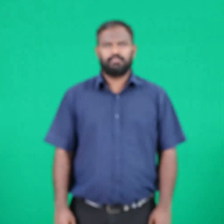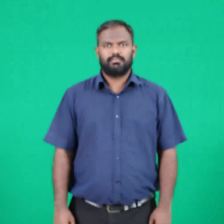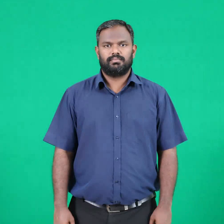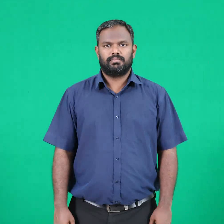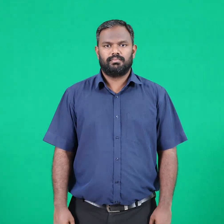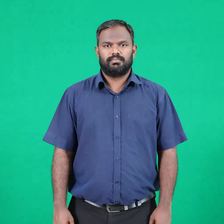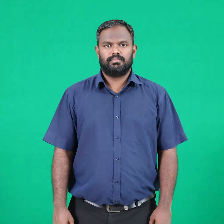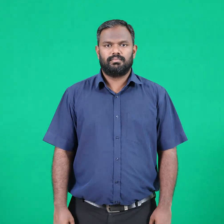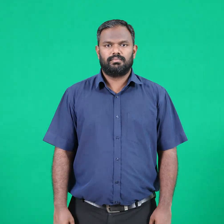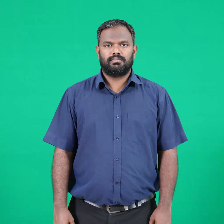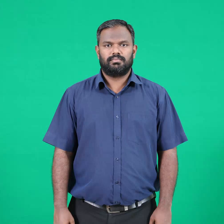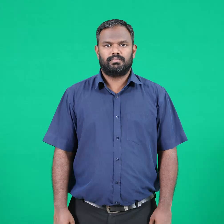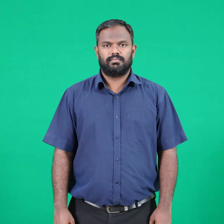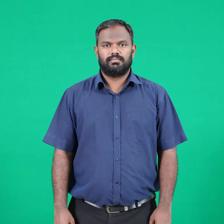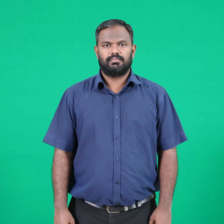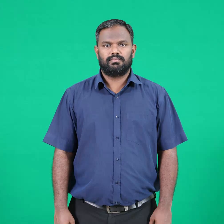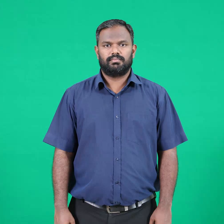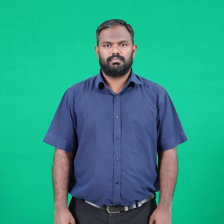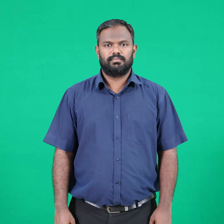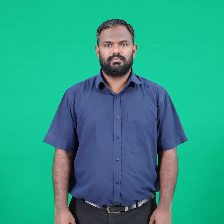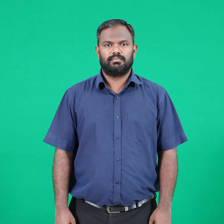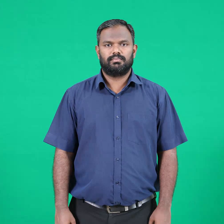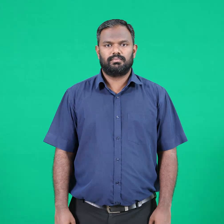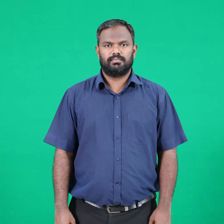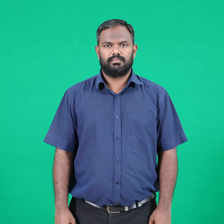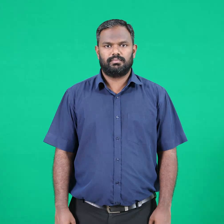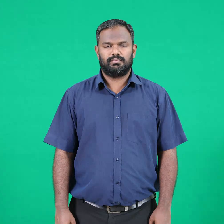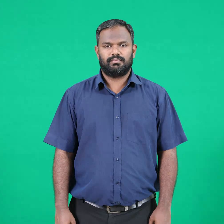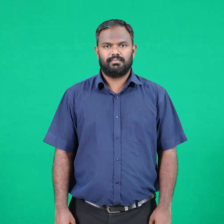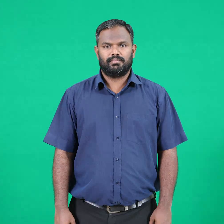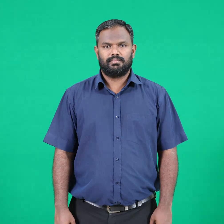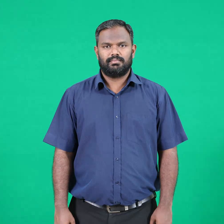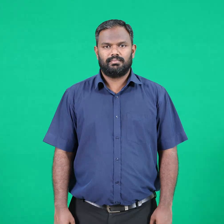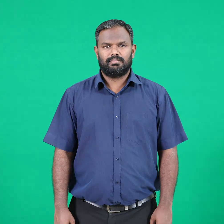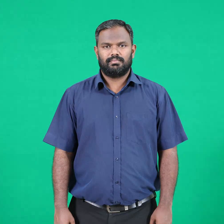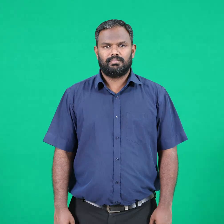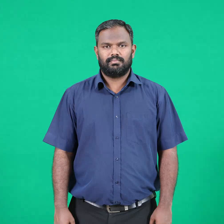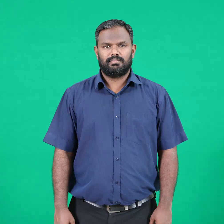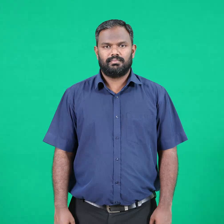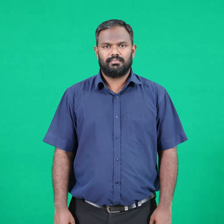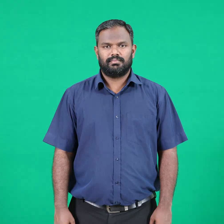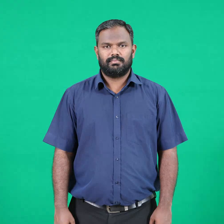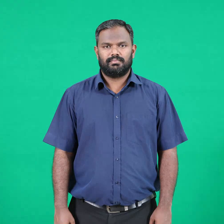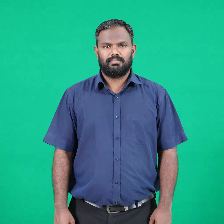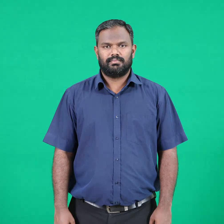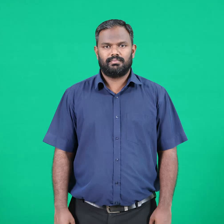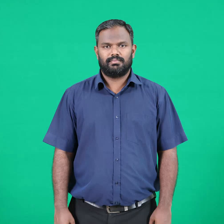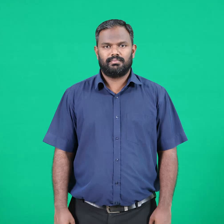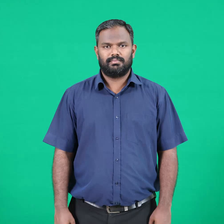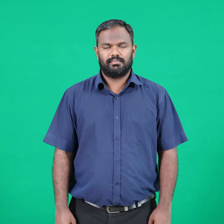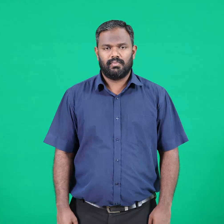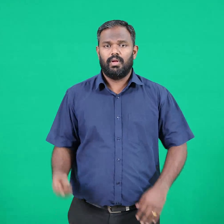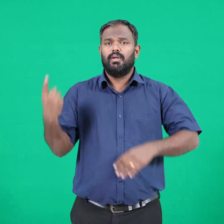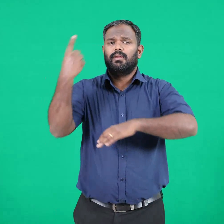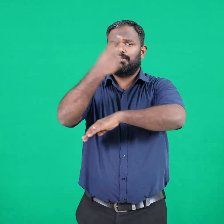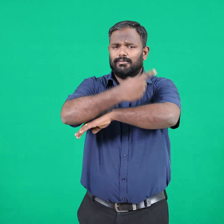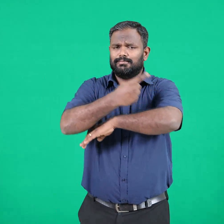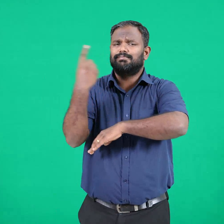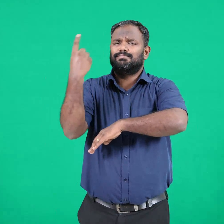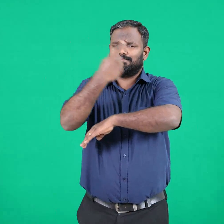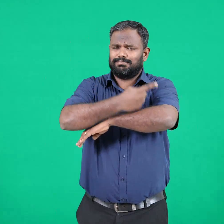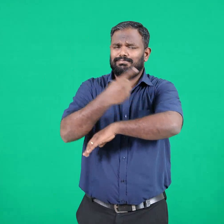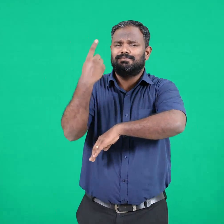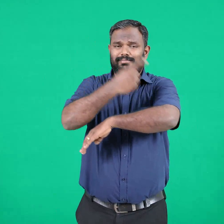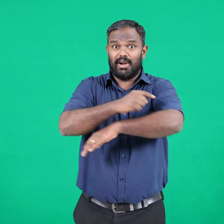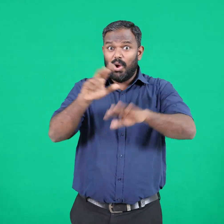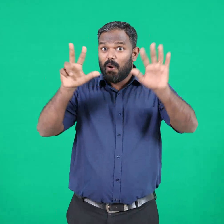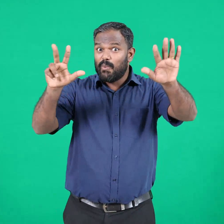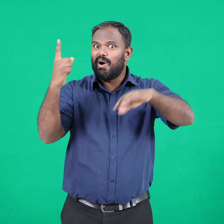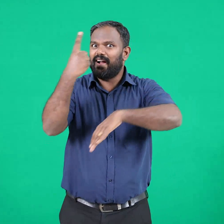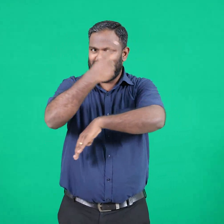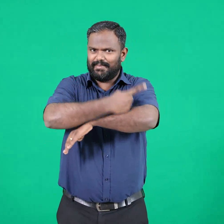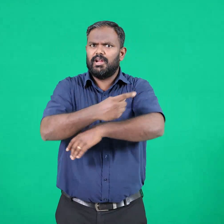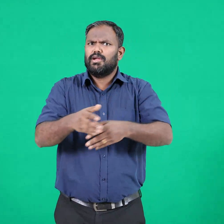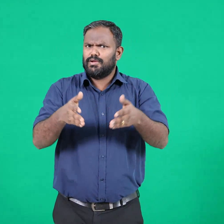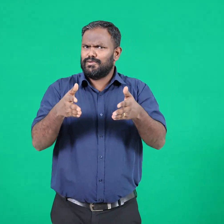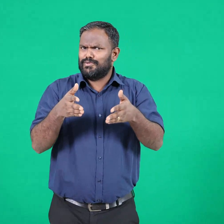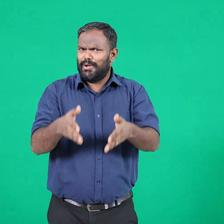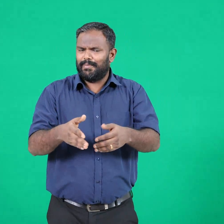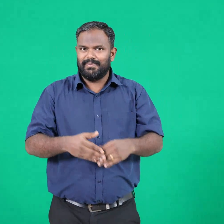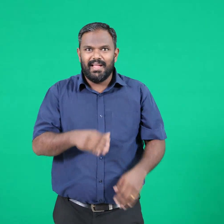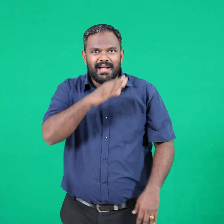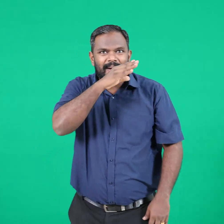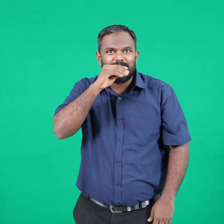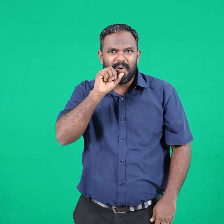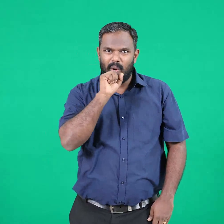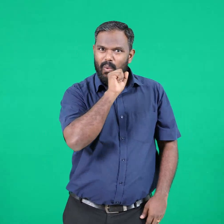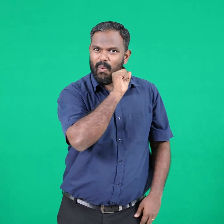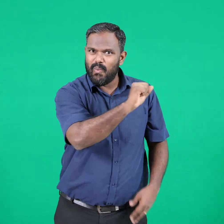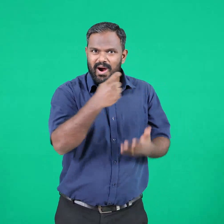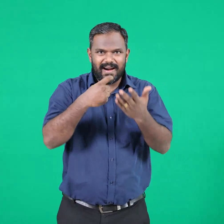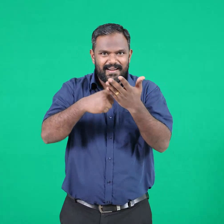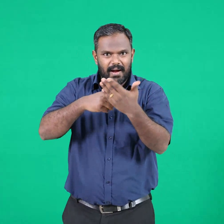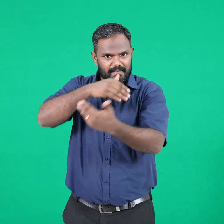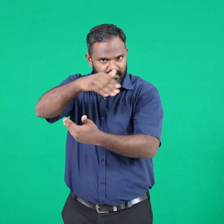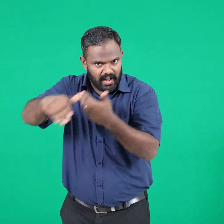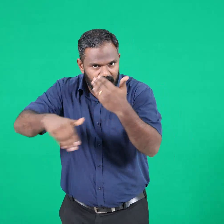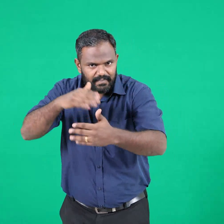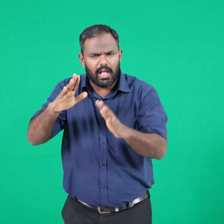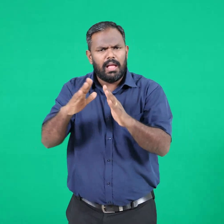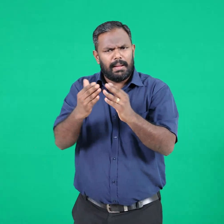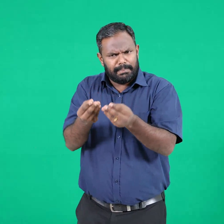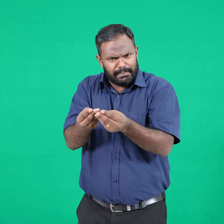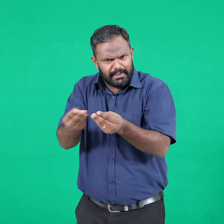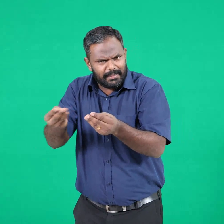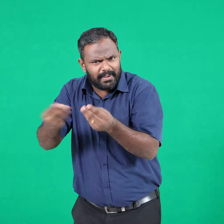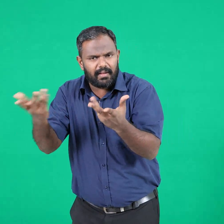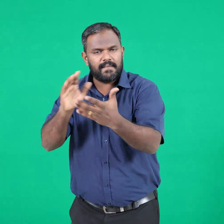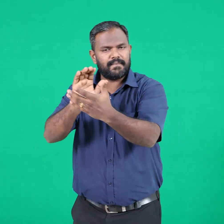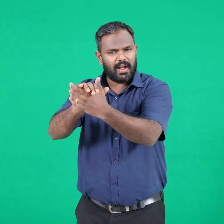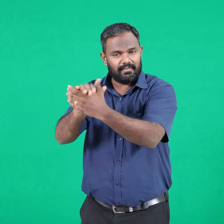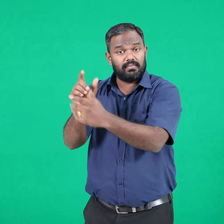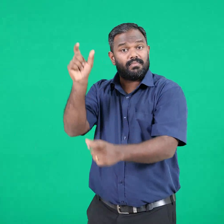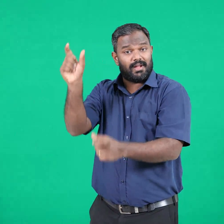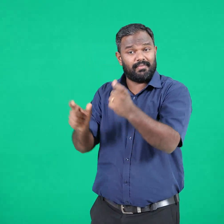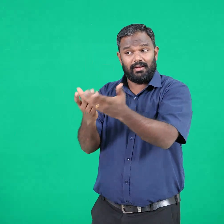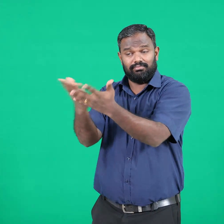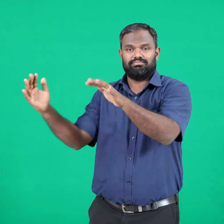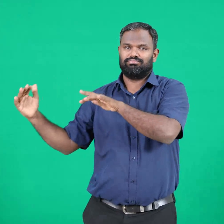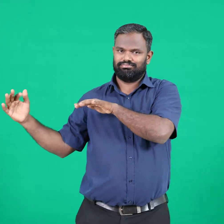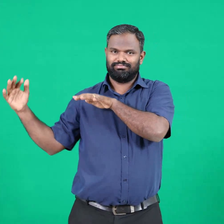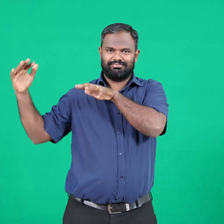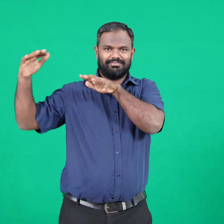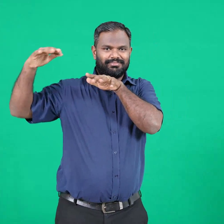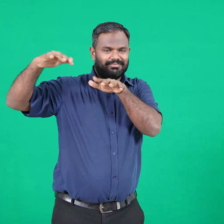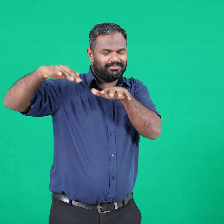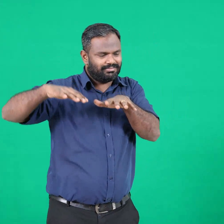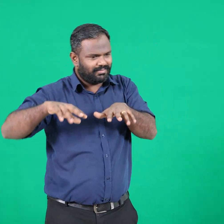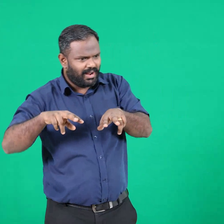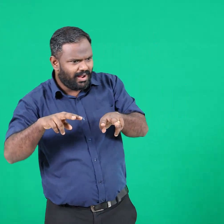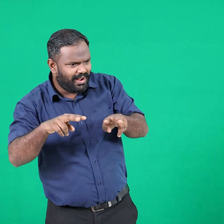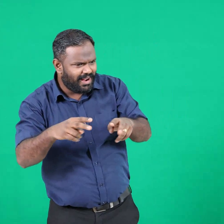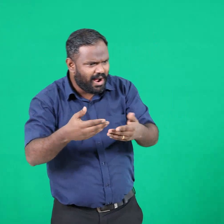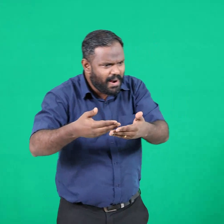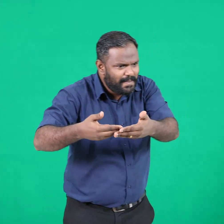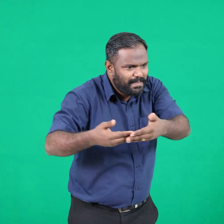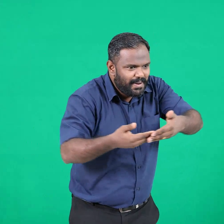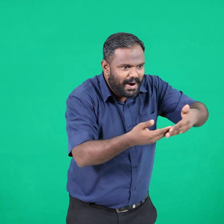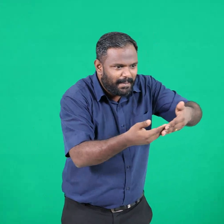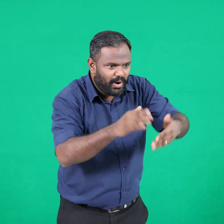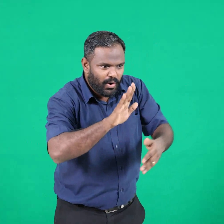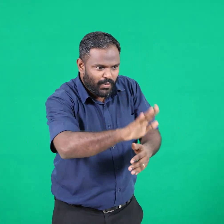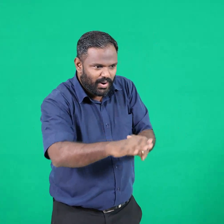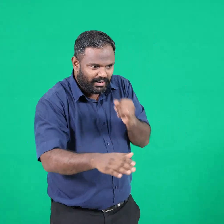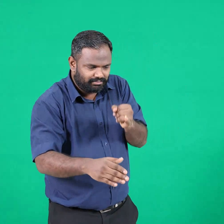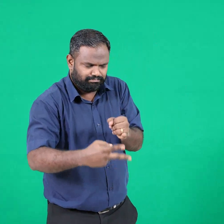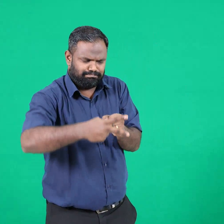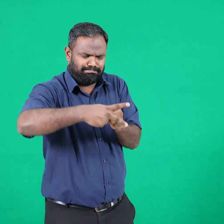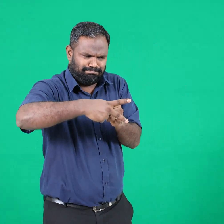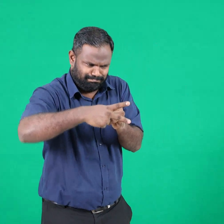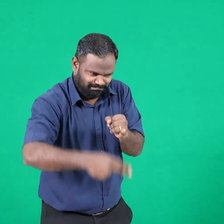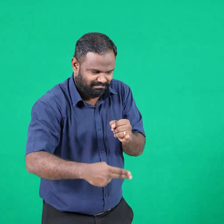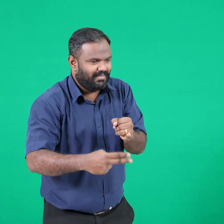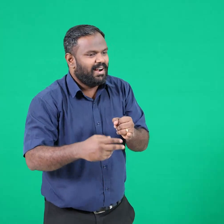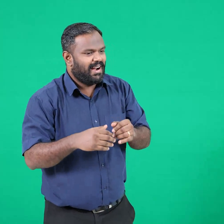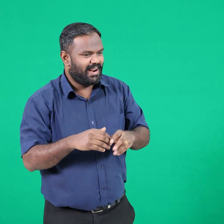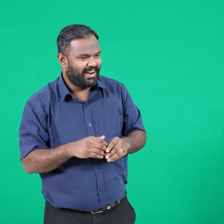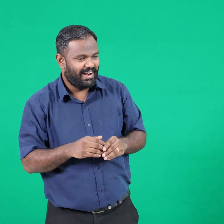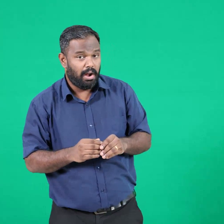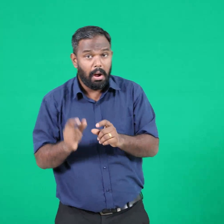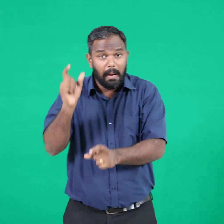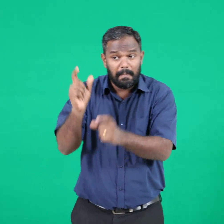On the eighth day, when they came to circumcise the child, they were going to name him after his father Zechariah.